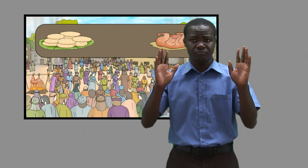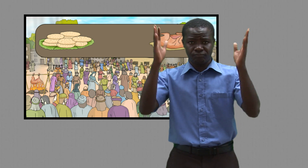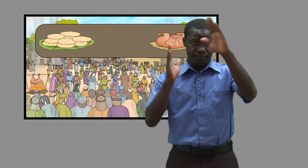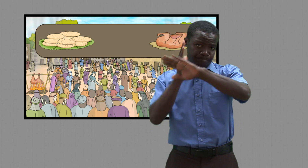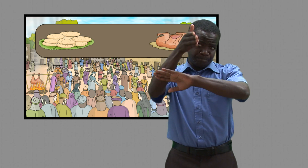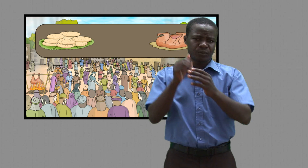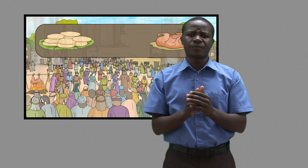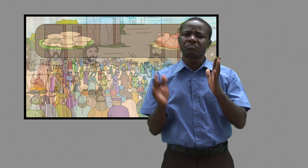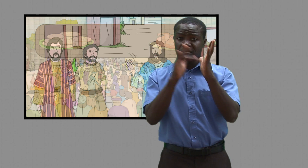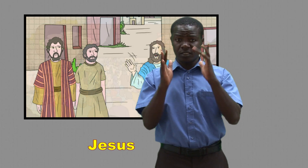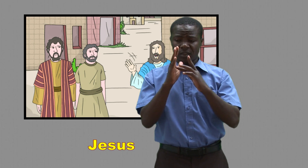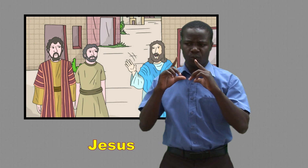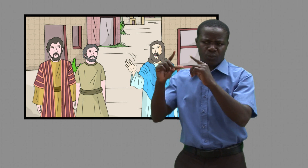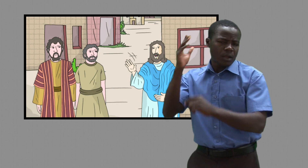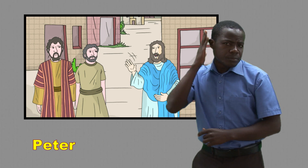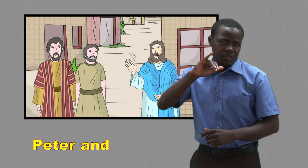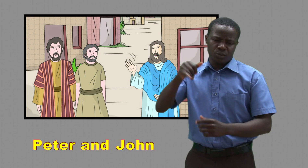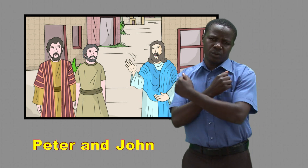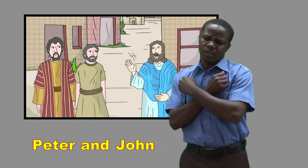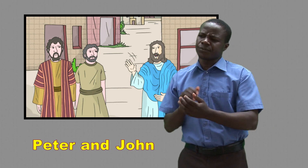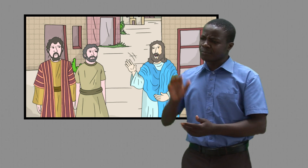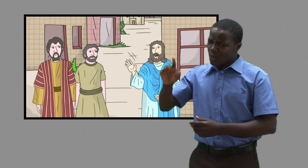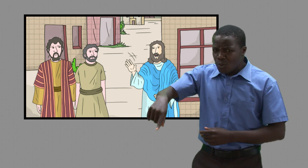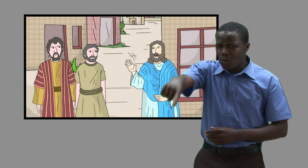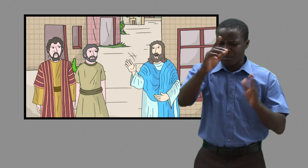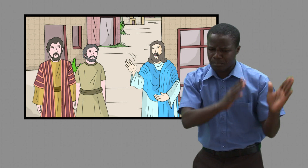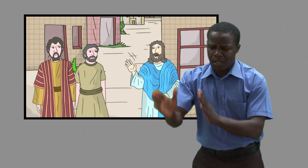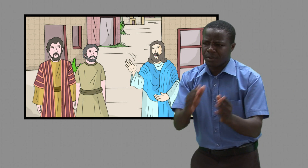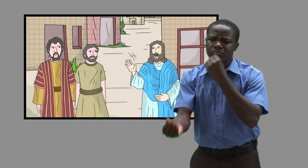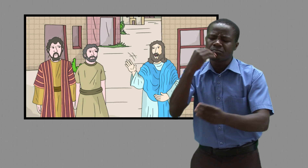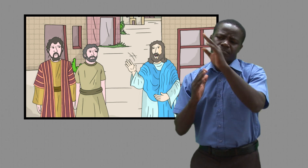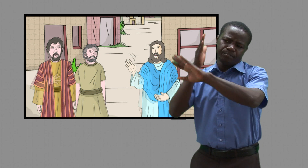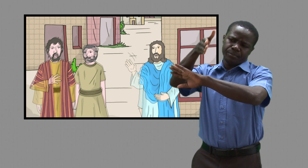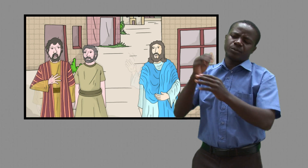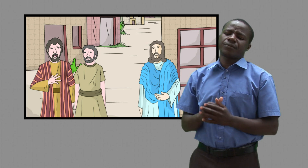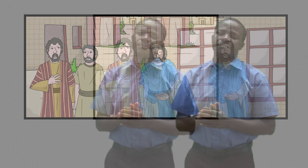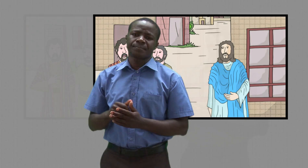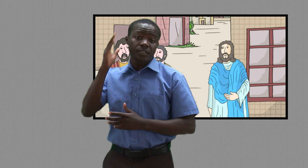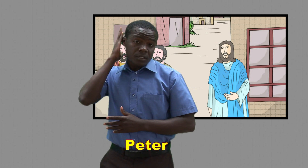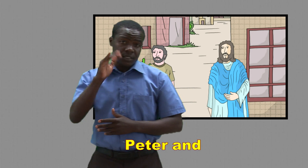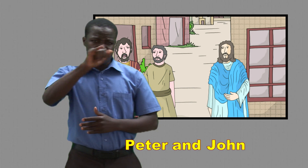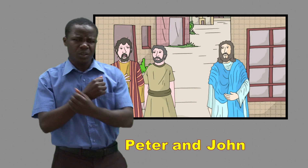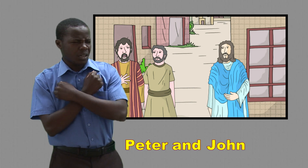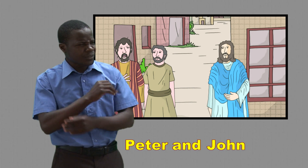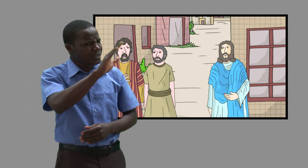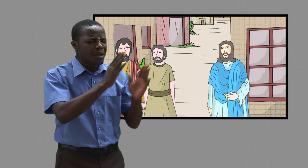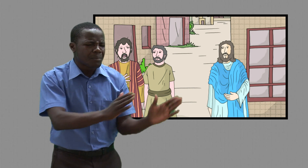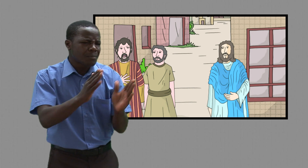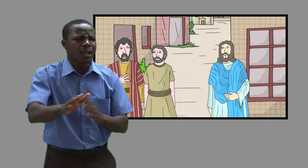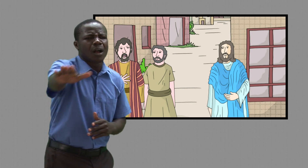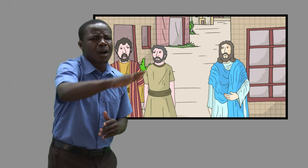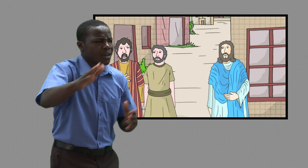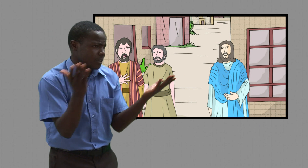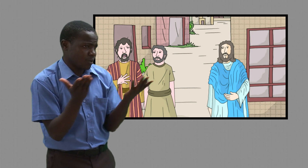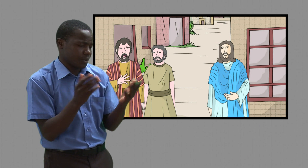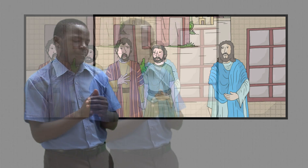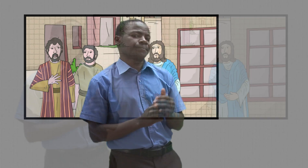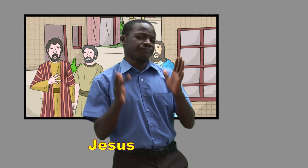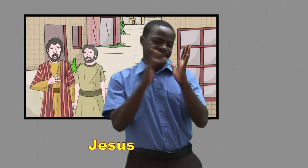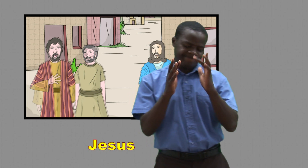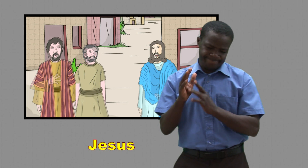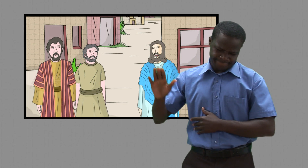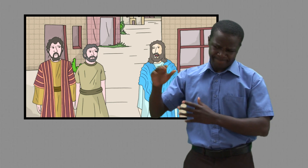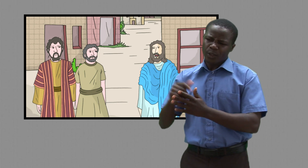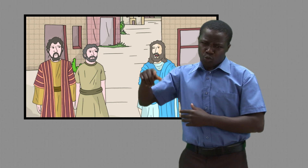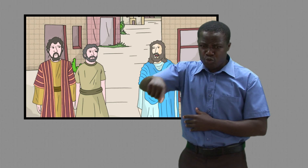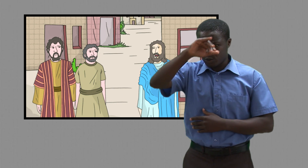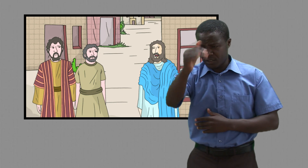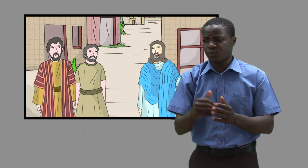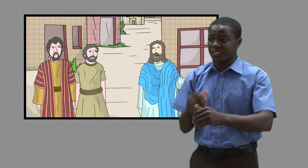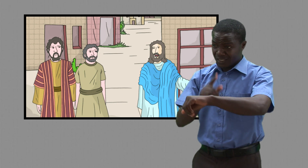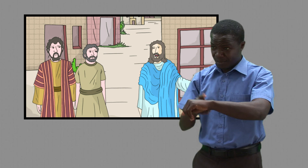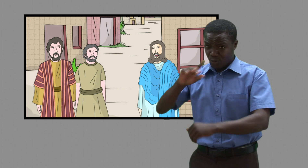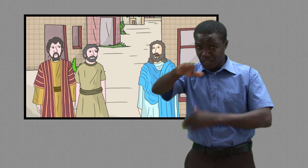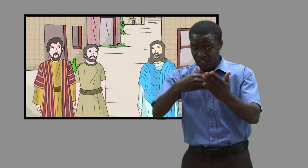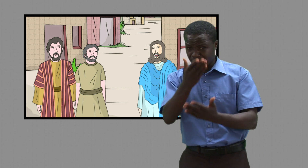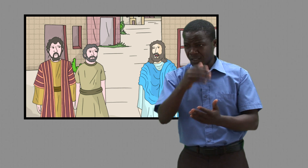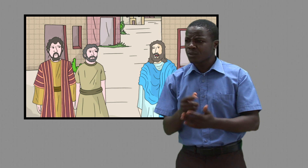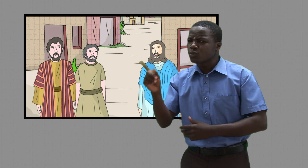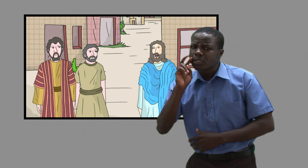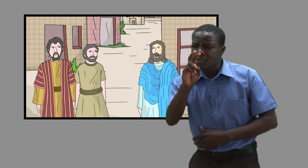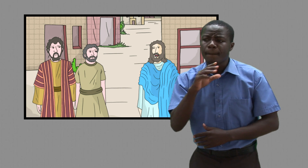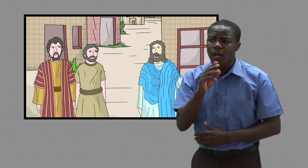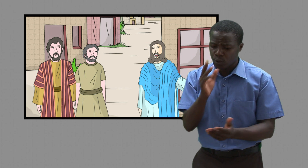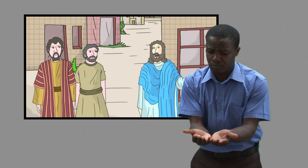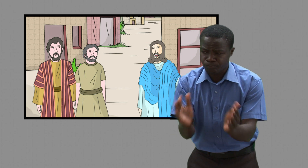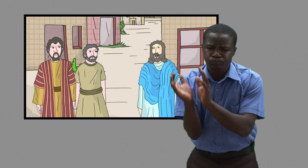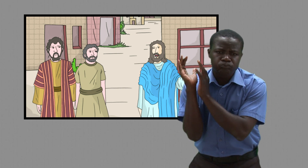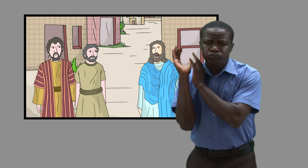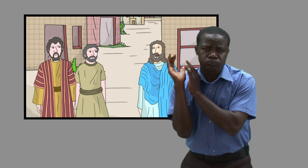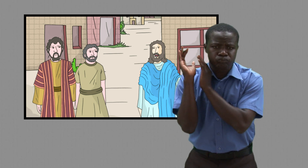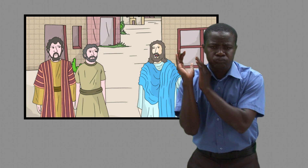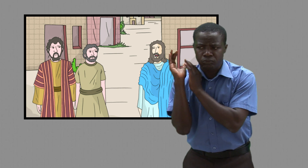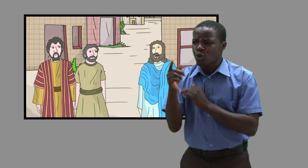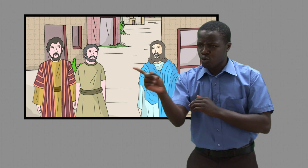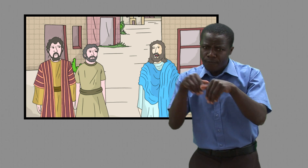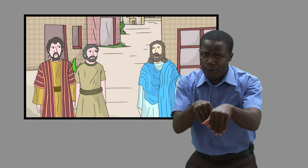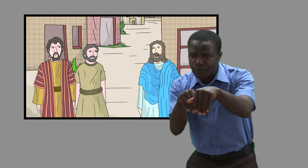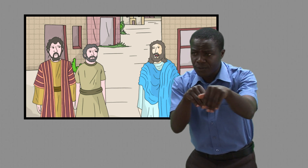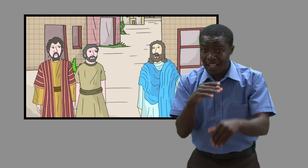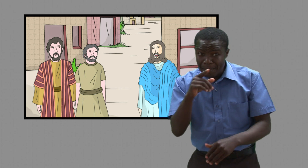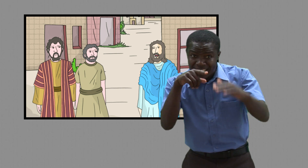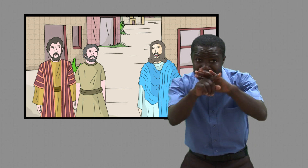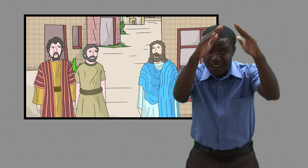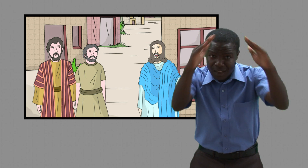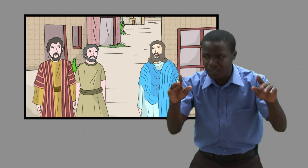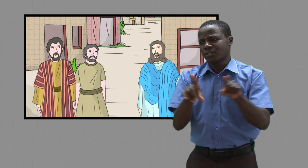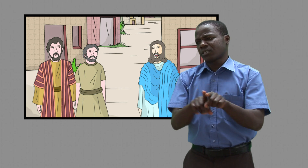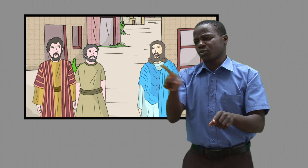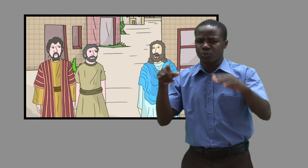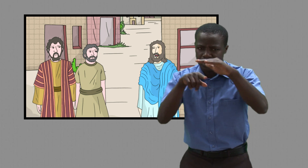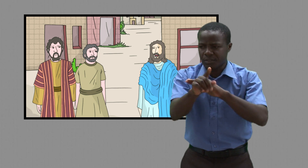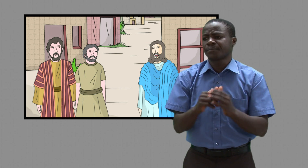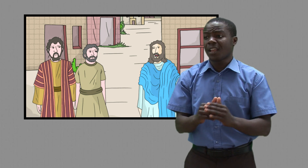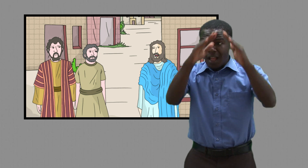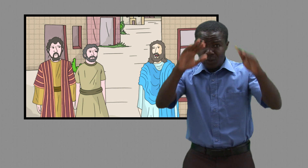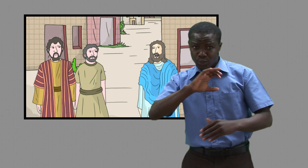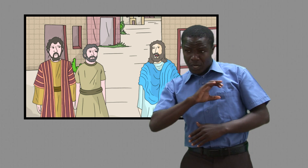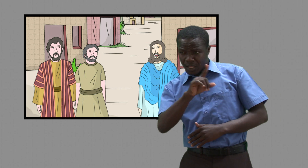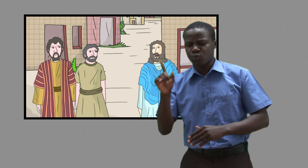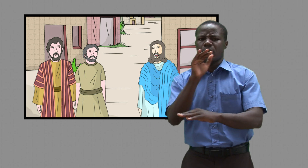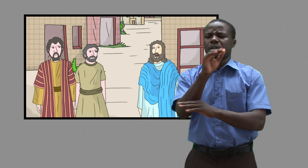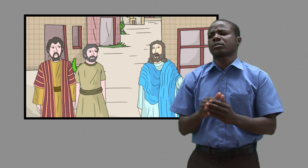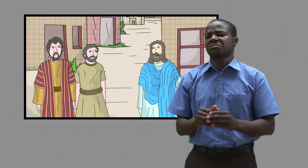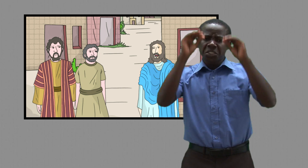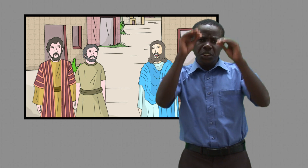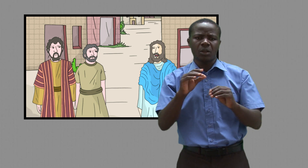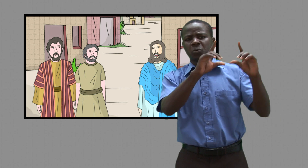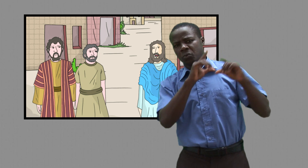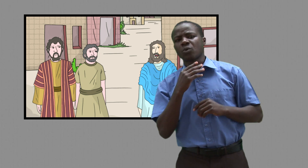Jesus sent Peter and John, saying, “Go and prepare for us to eat the Passover.”